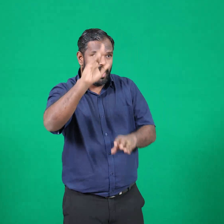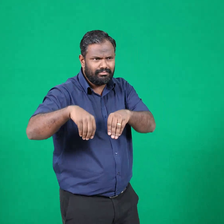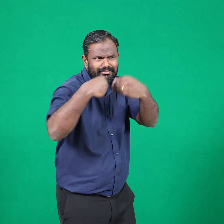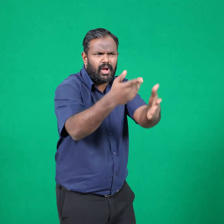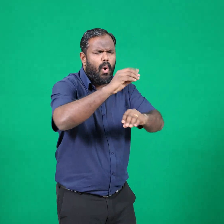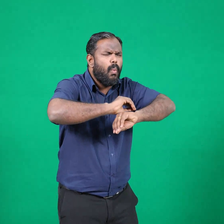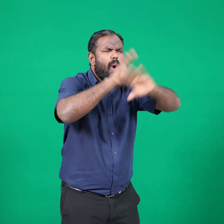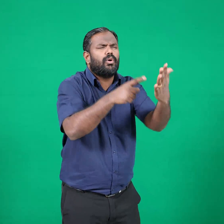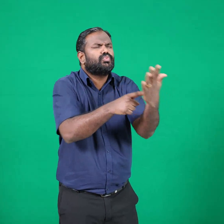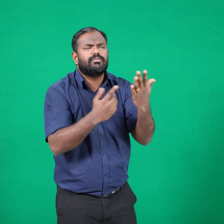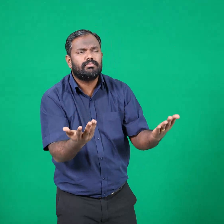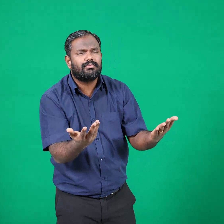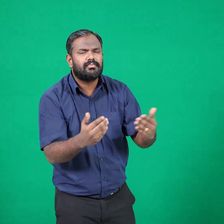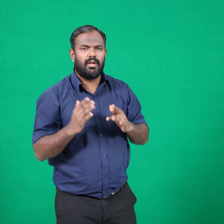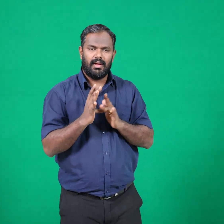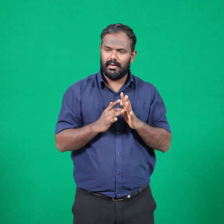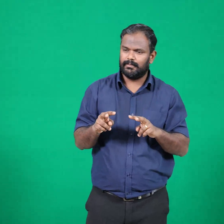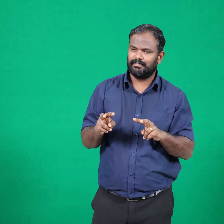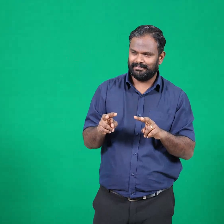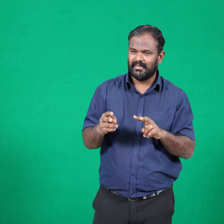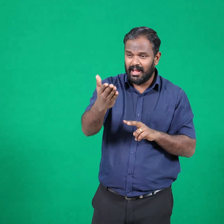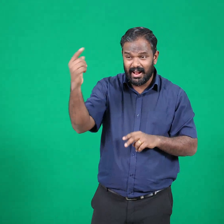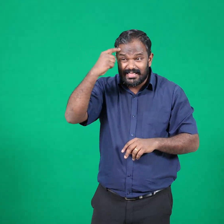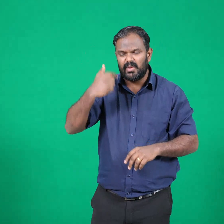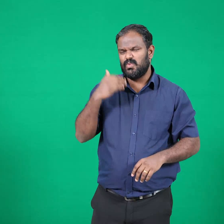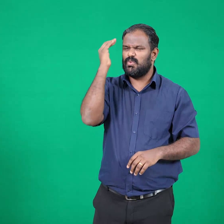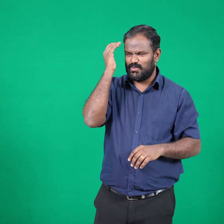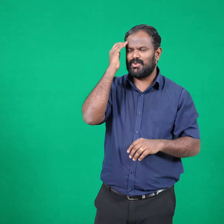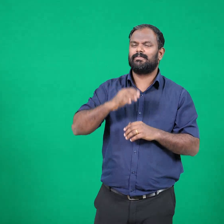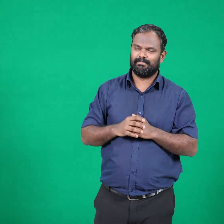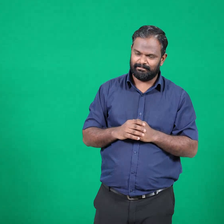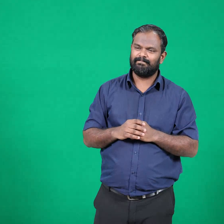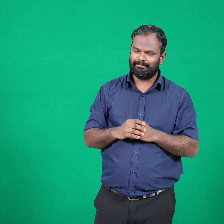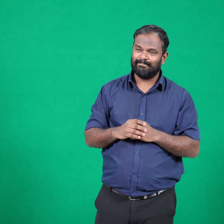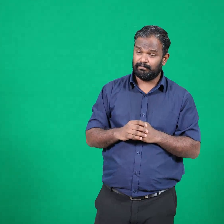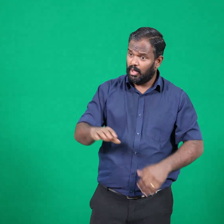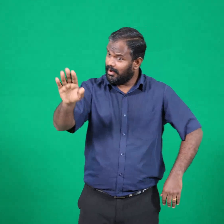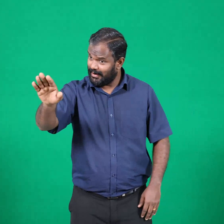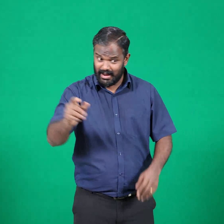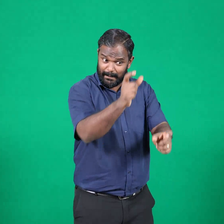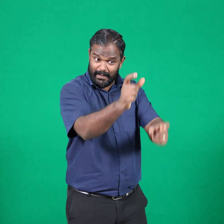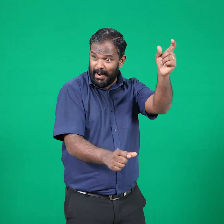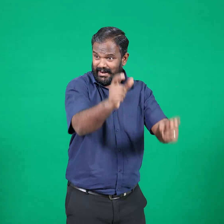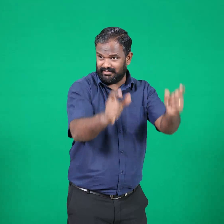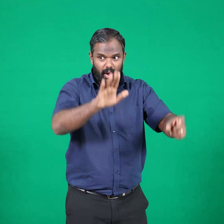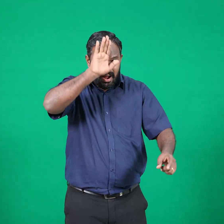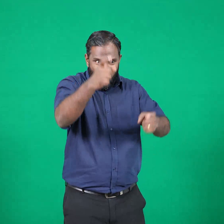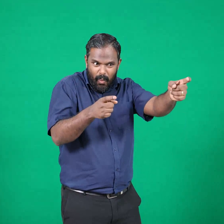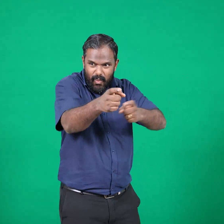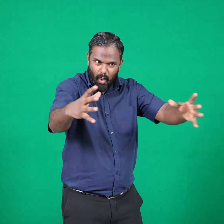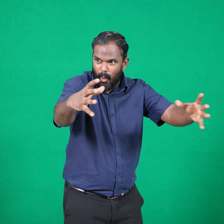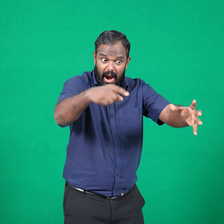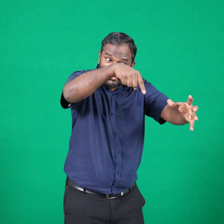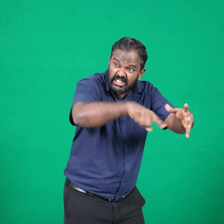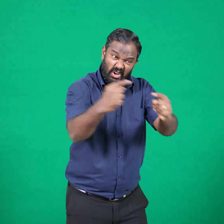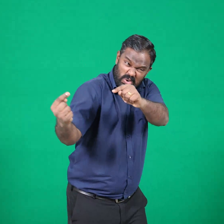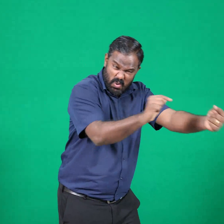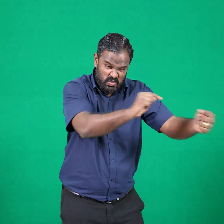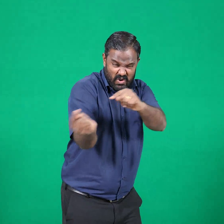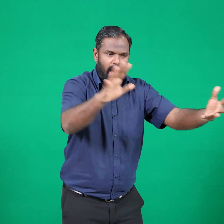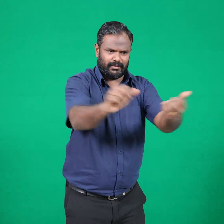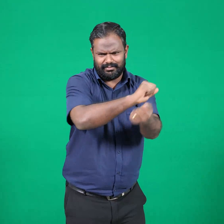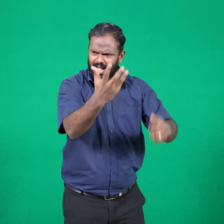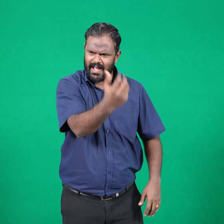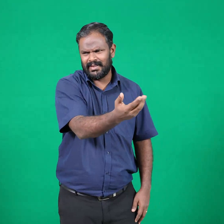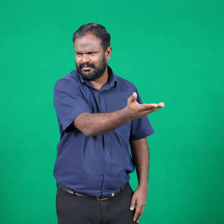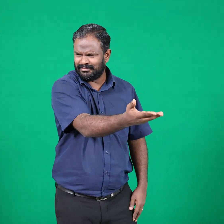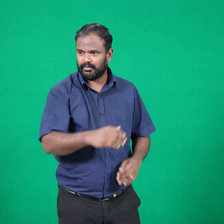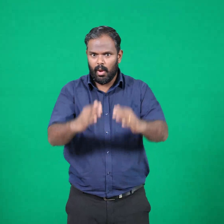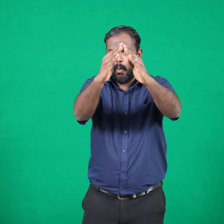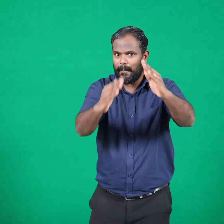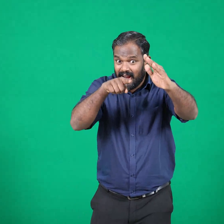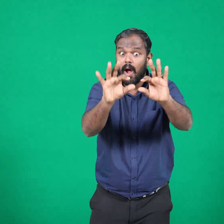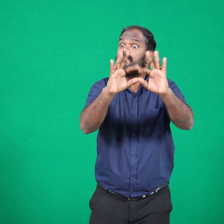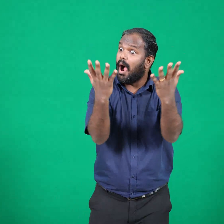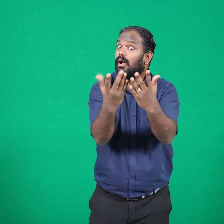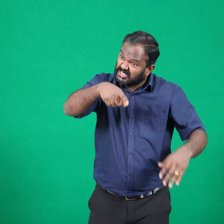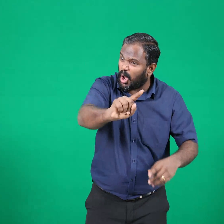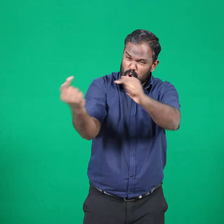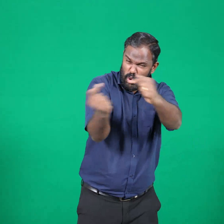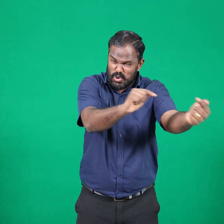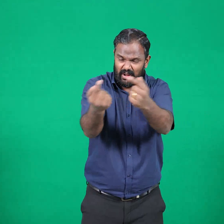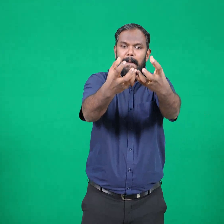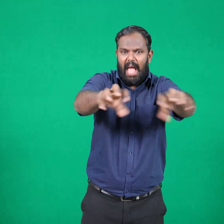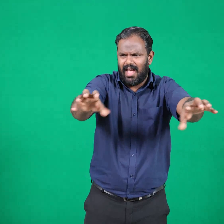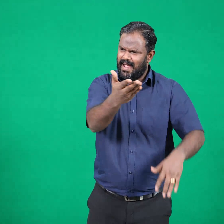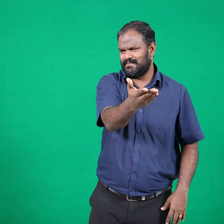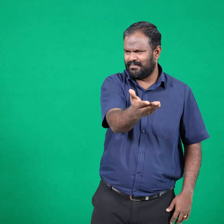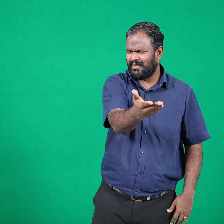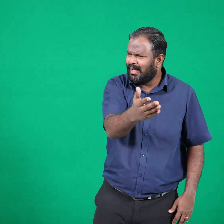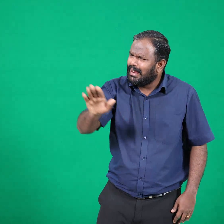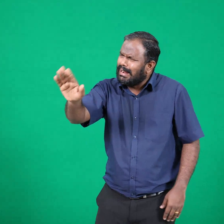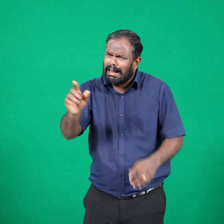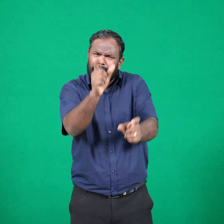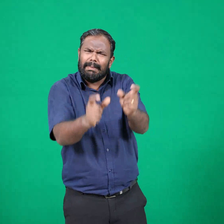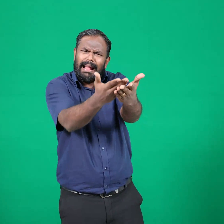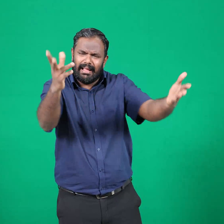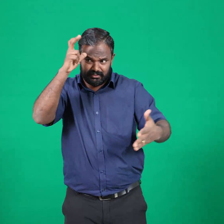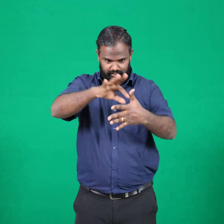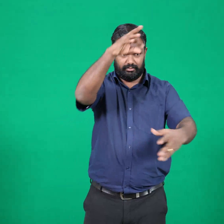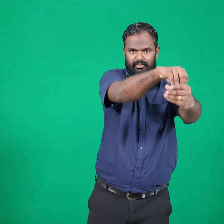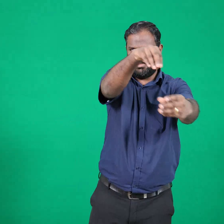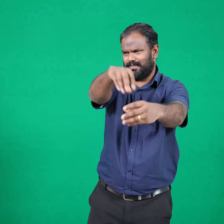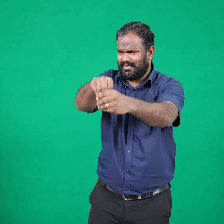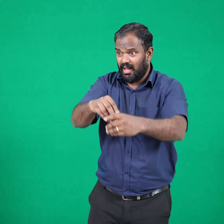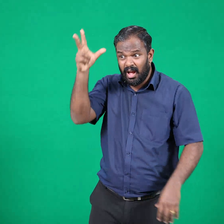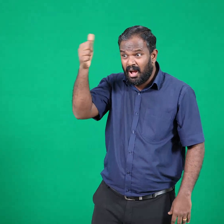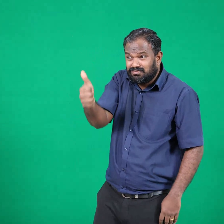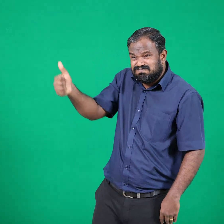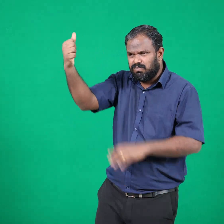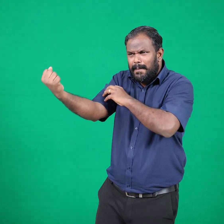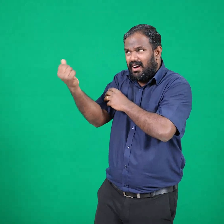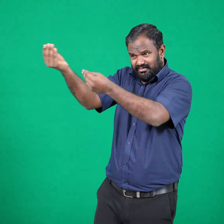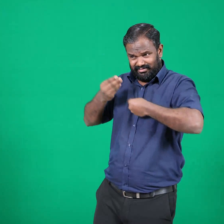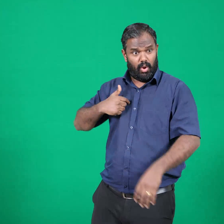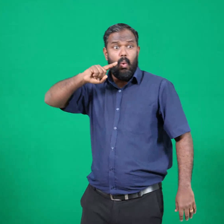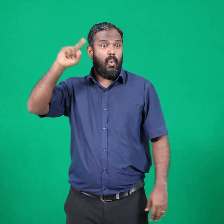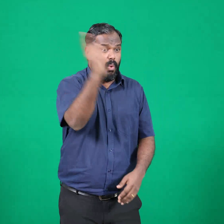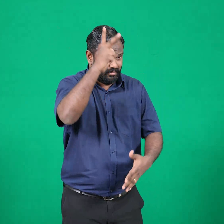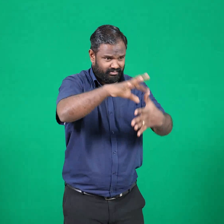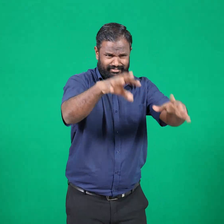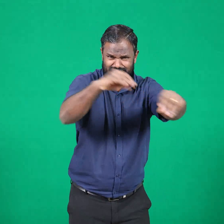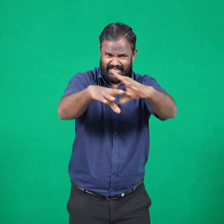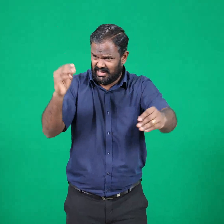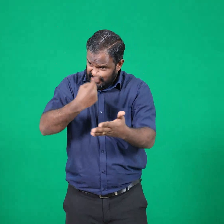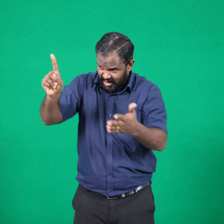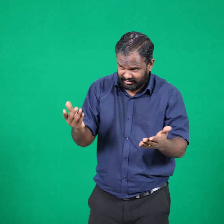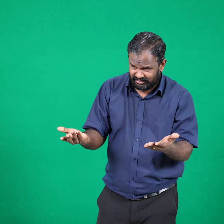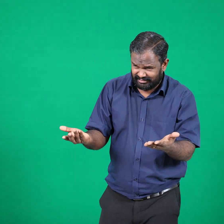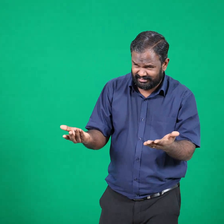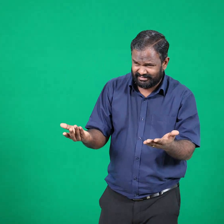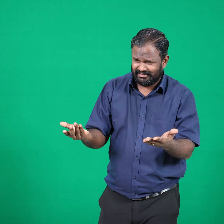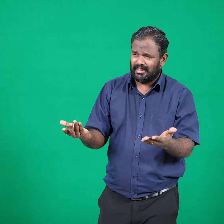Knowing their thoughts, Jesus said to them, "Every kingdom divided against itself will be laid waste, and a house divided against a house will fall.